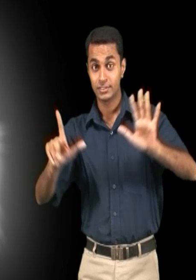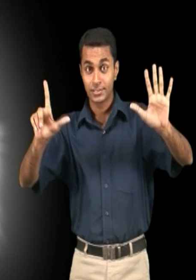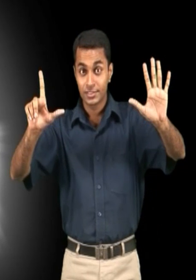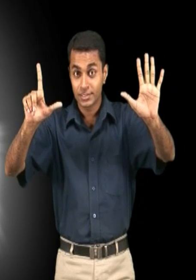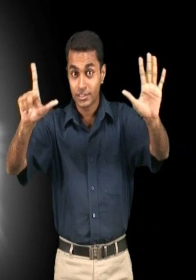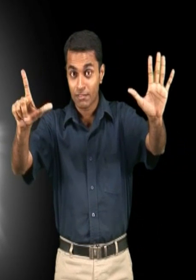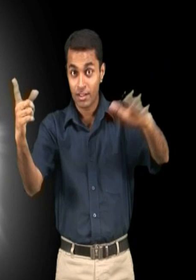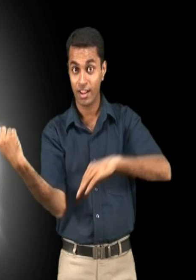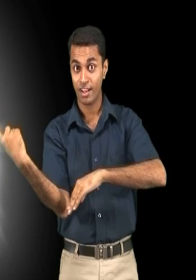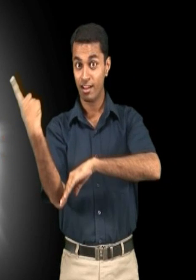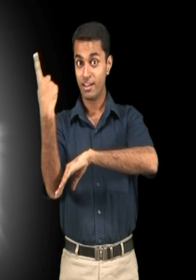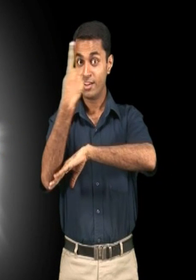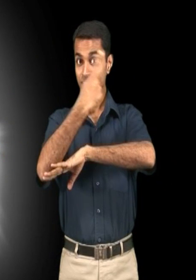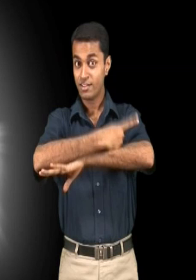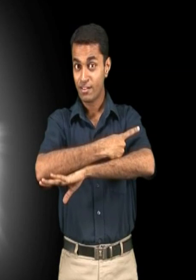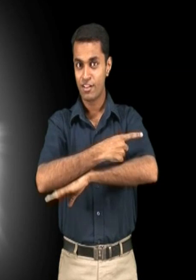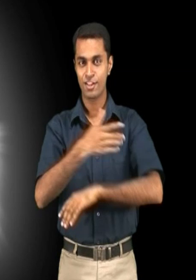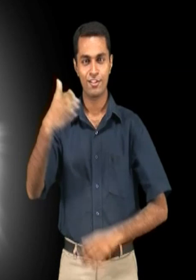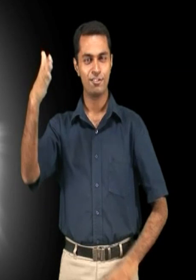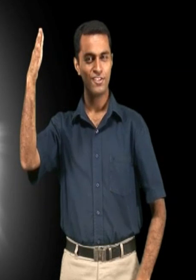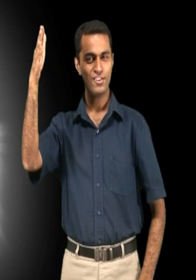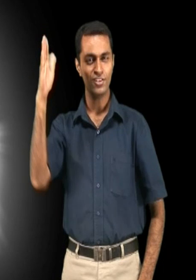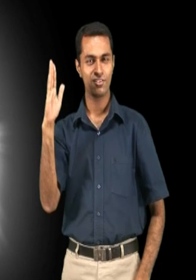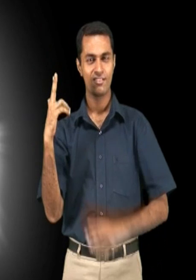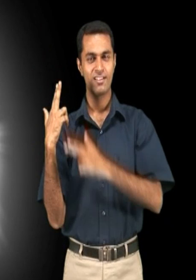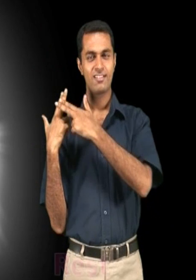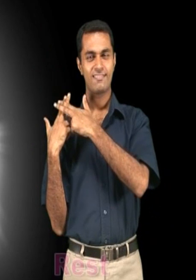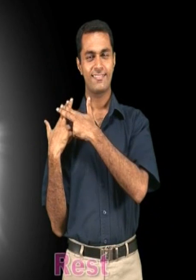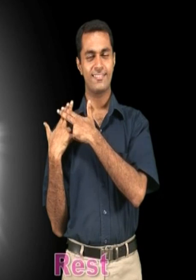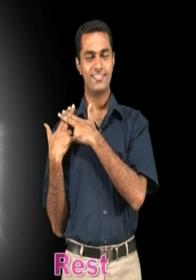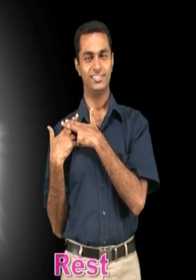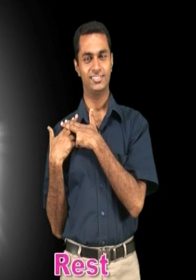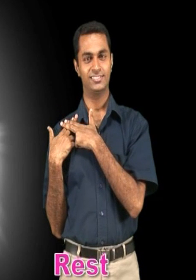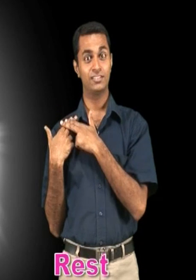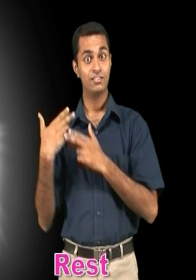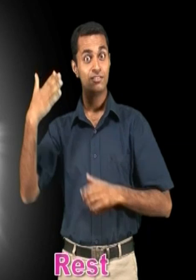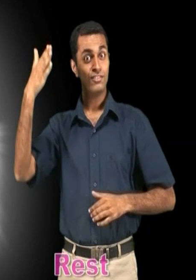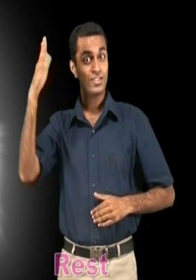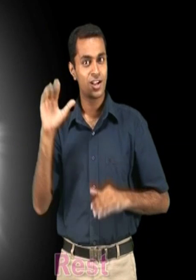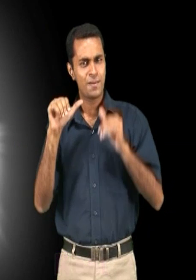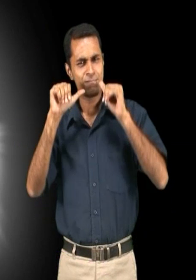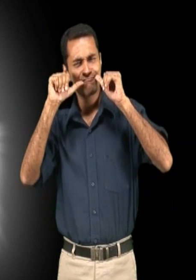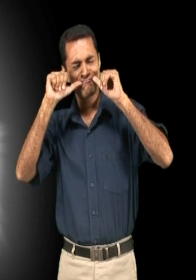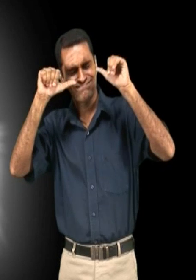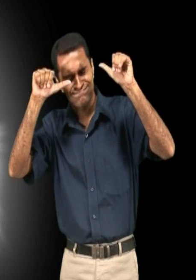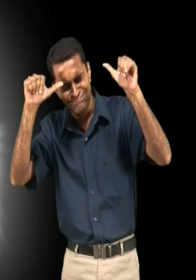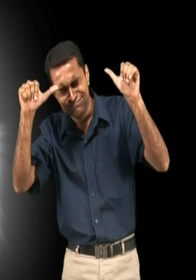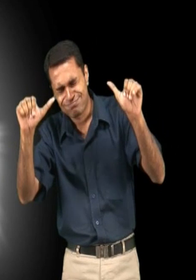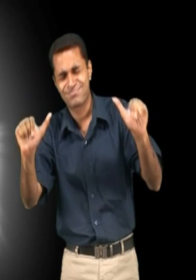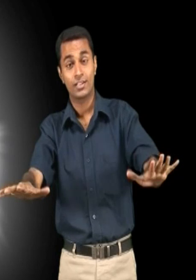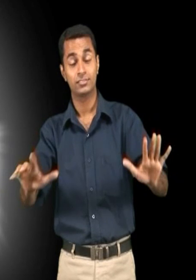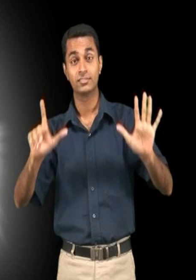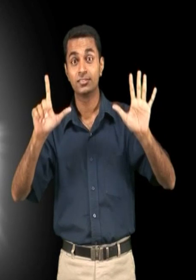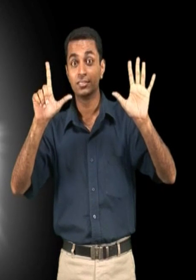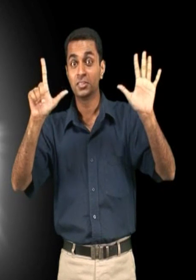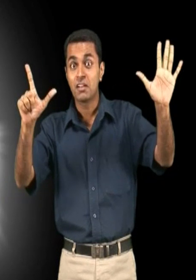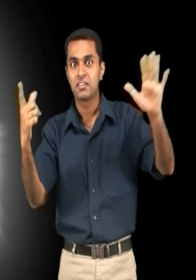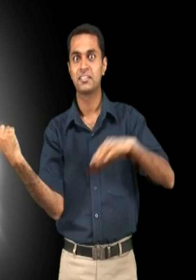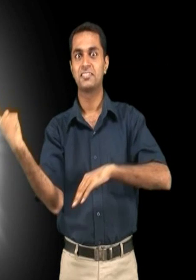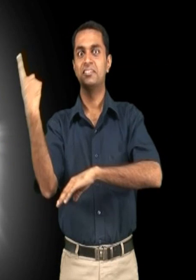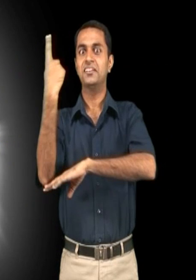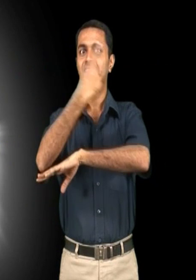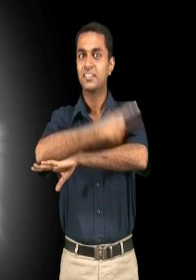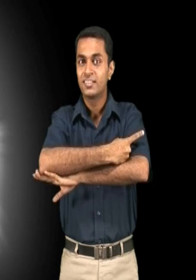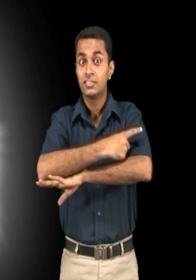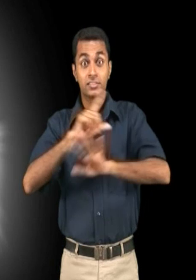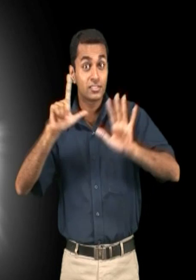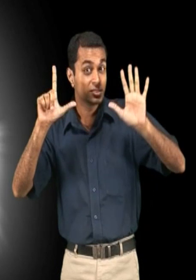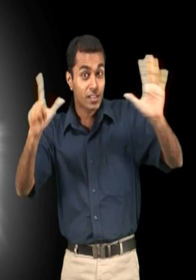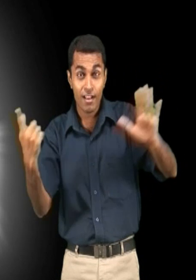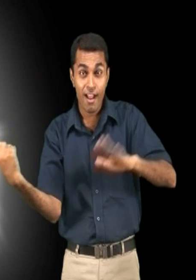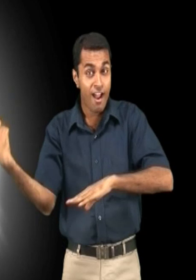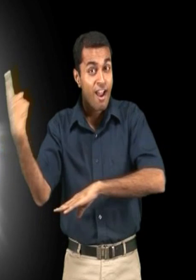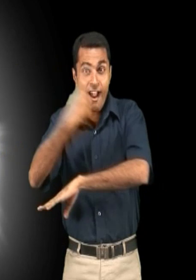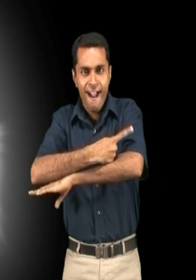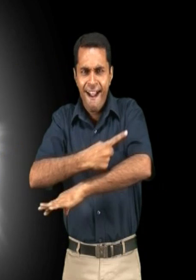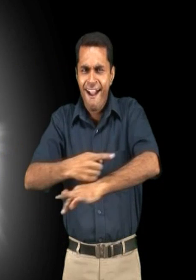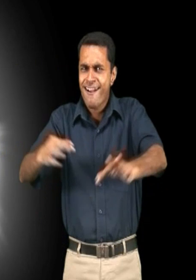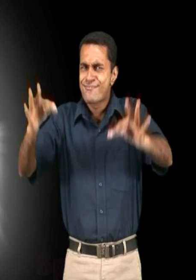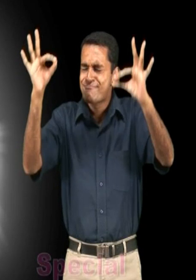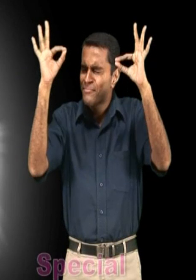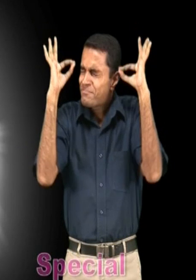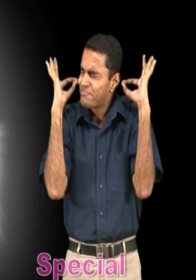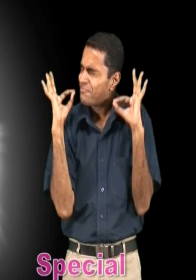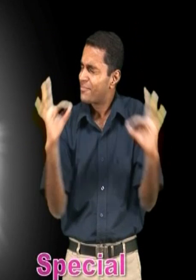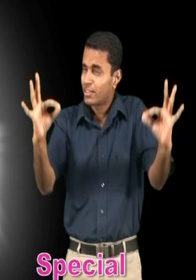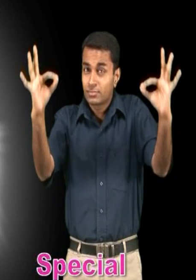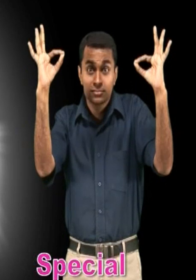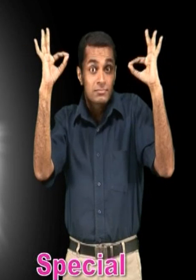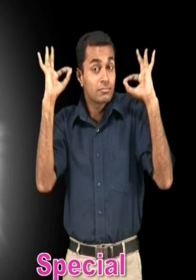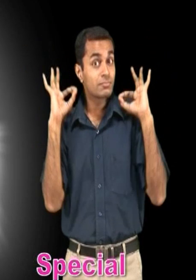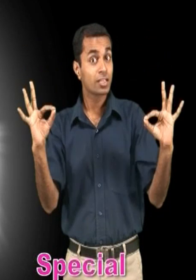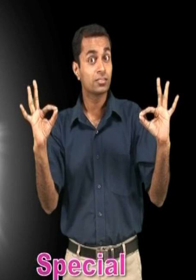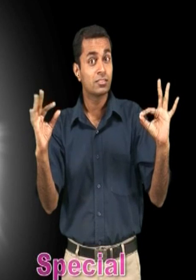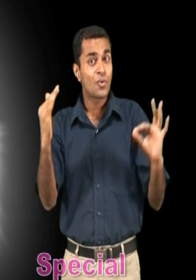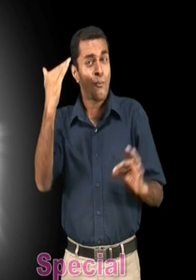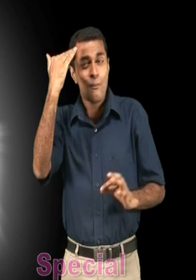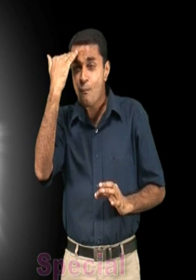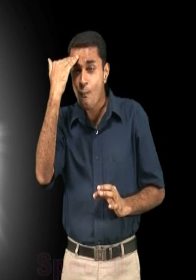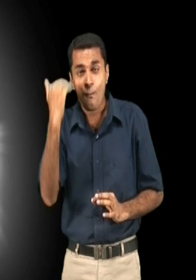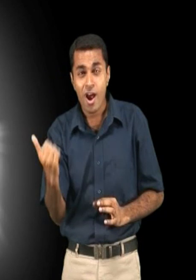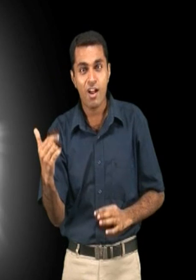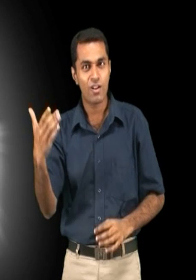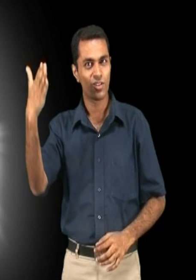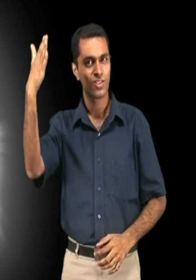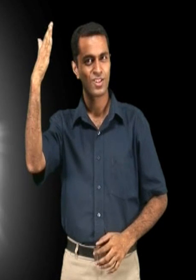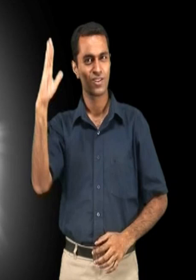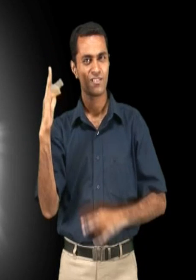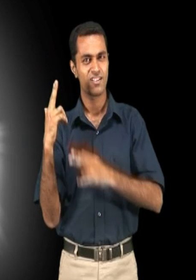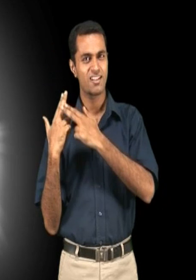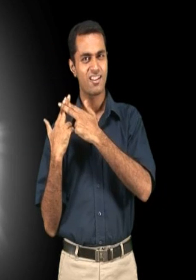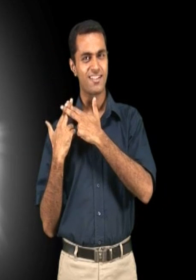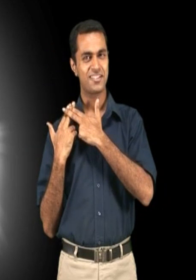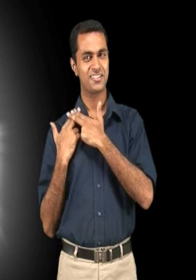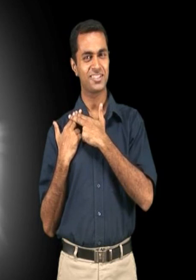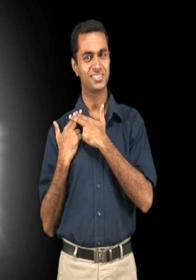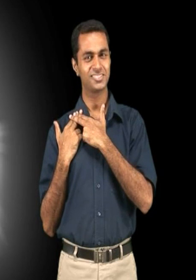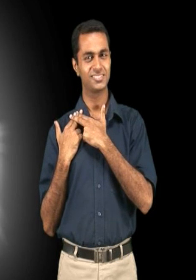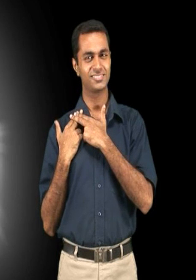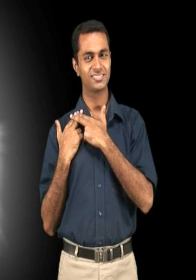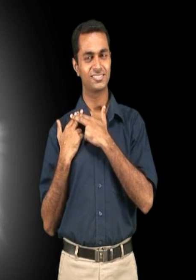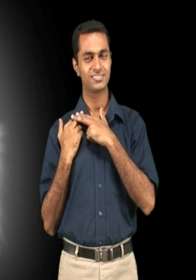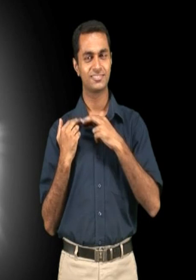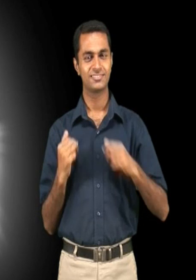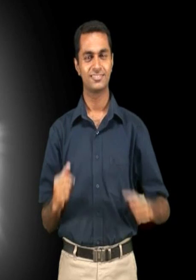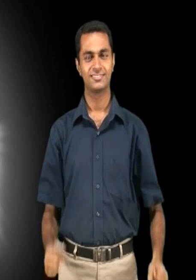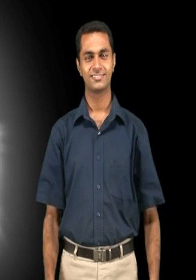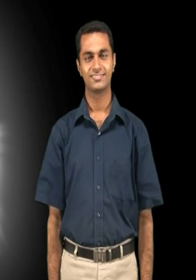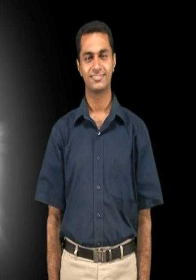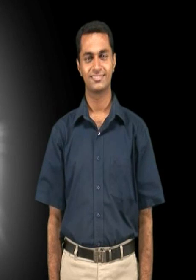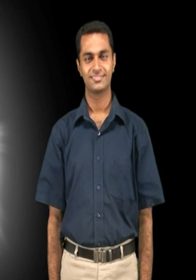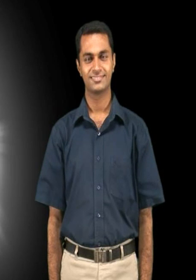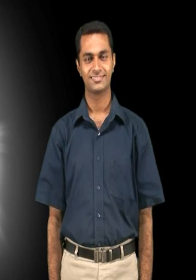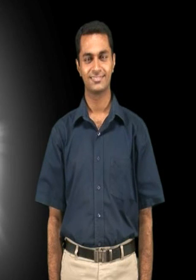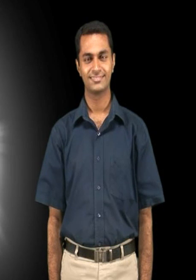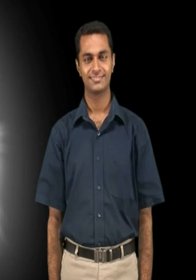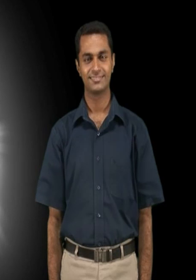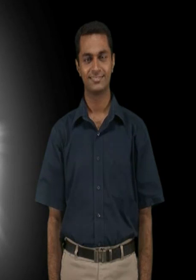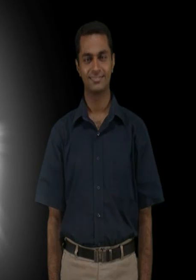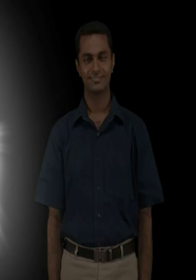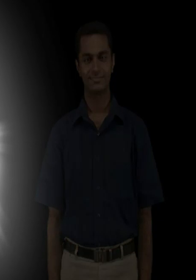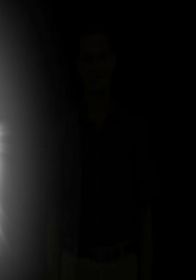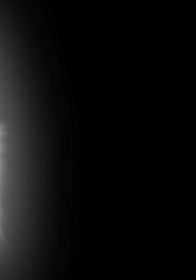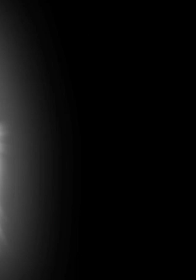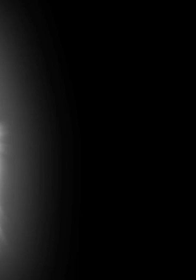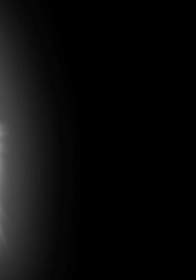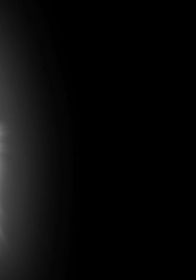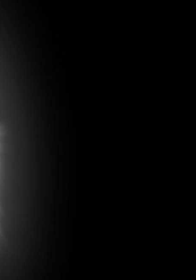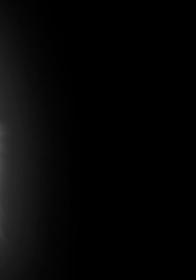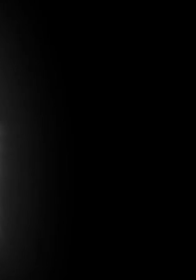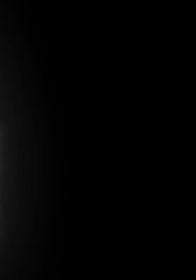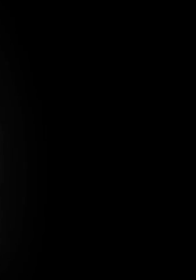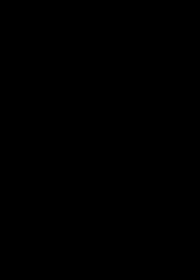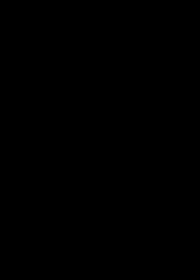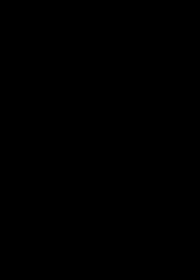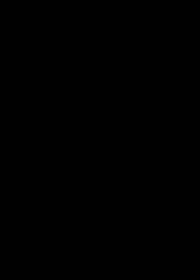so on that day He rested from all His work. Then God blessed the seventh day and sanctified it, because on that day He rested from all the work of creation that He had accomplished.